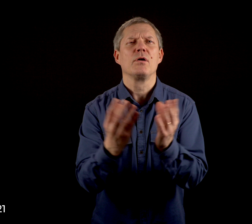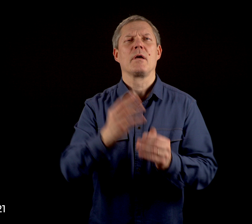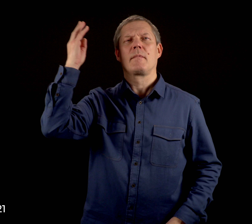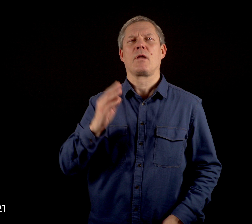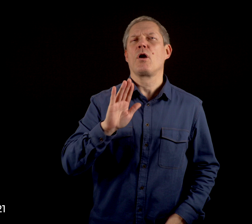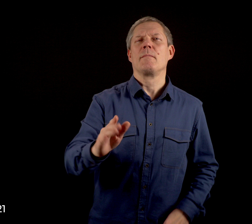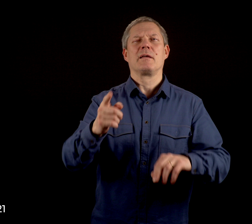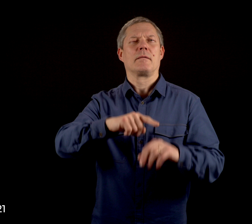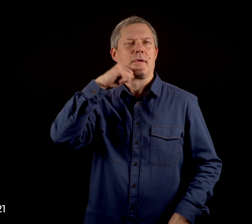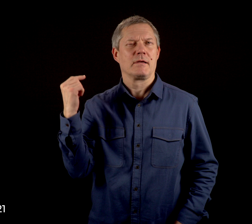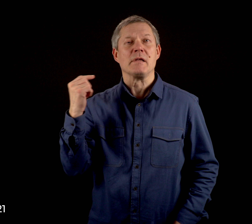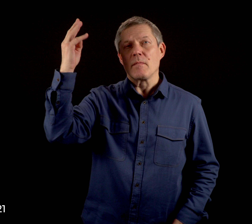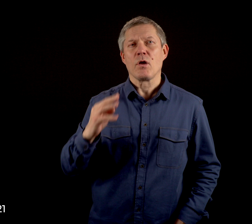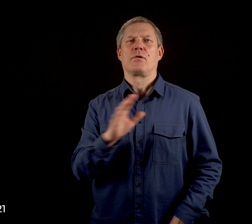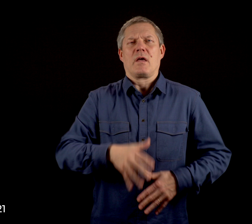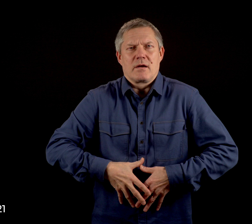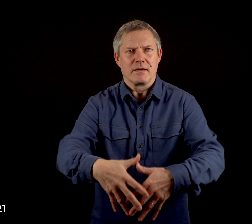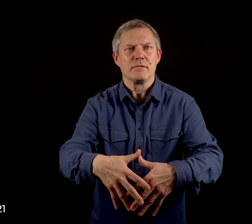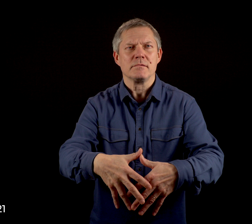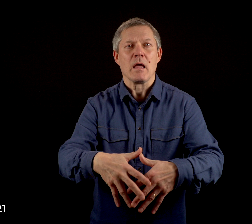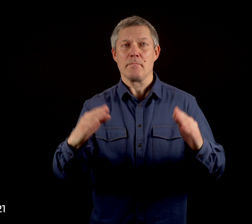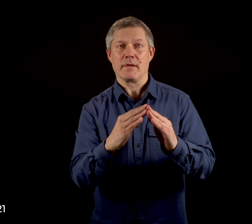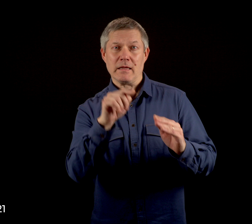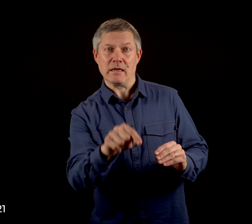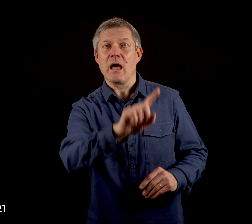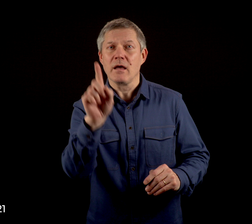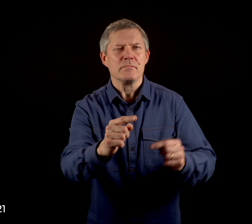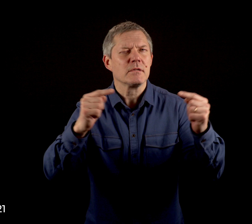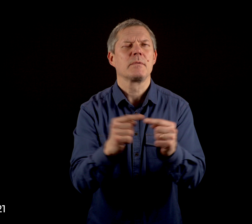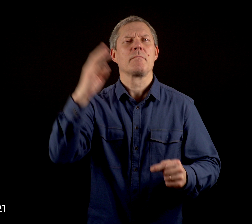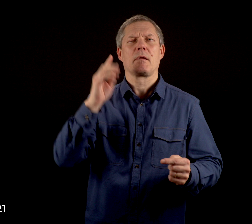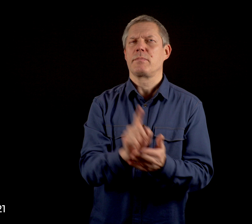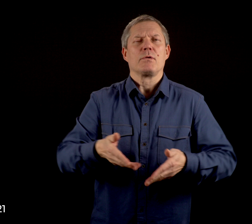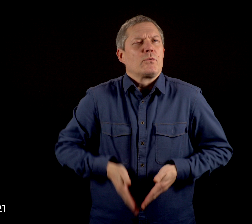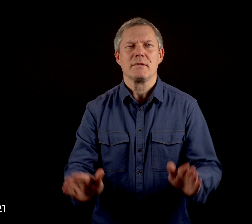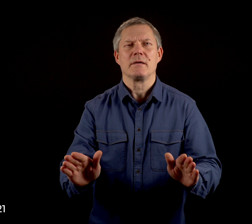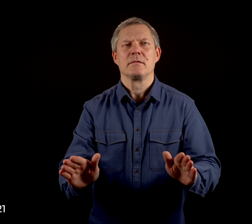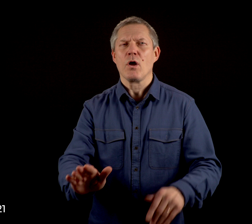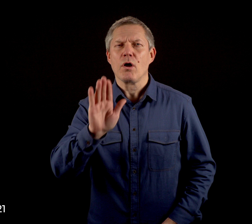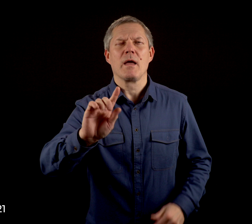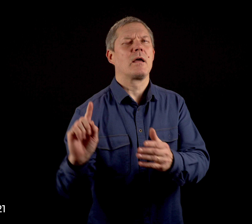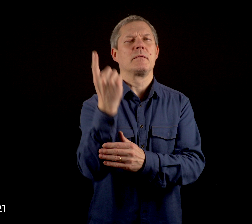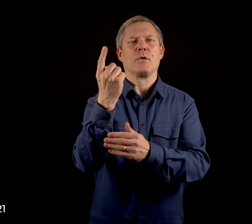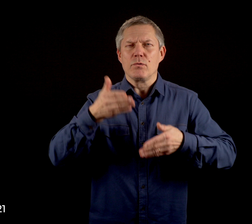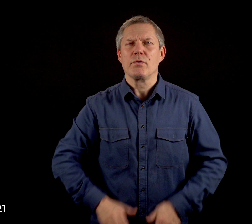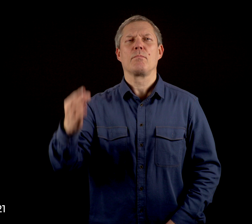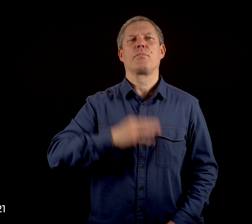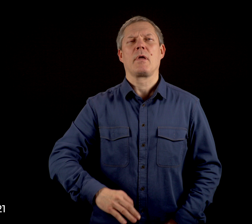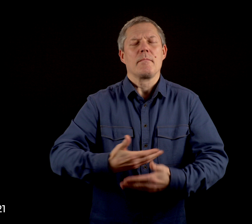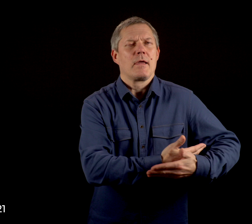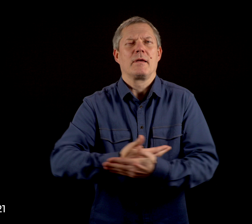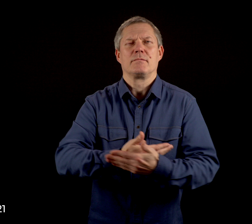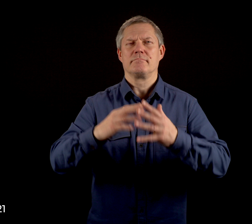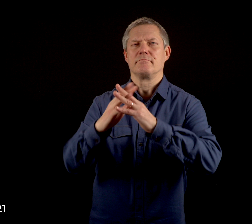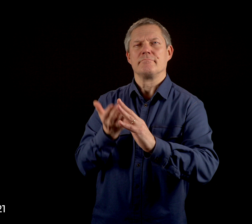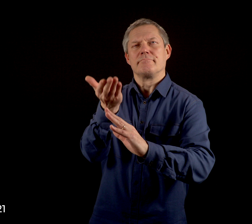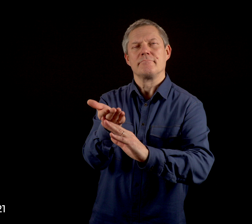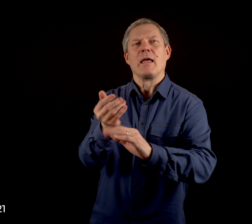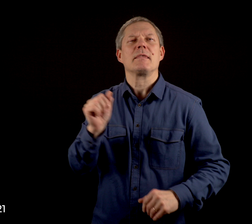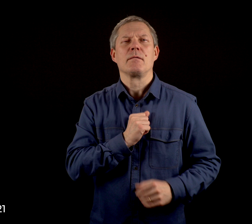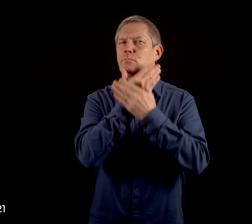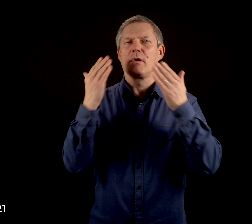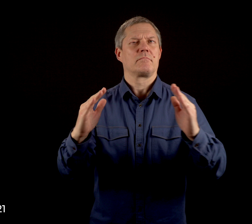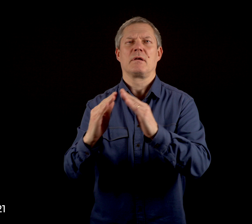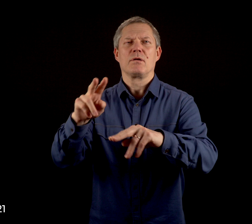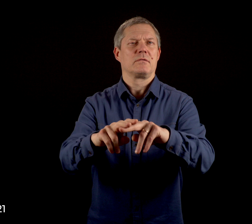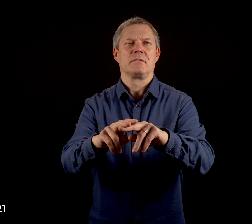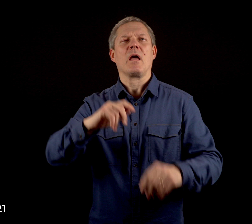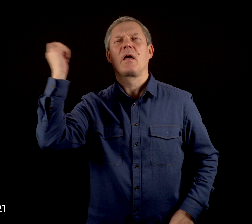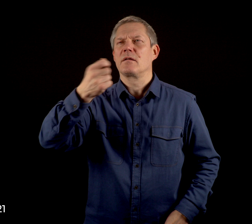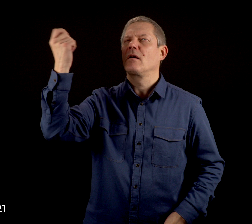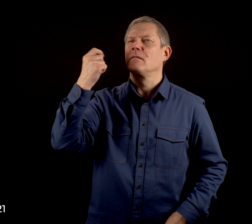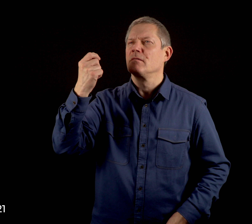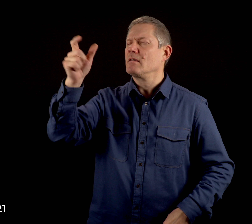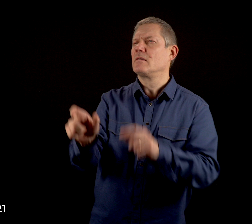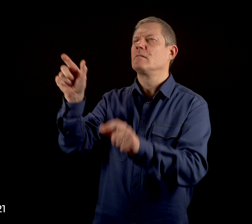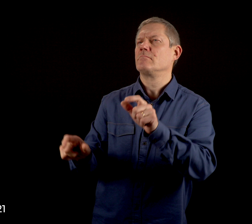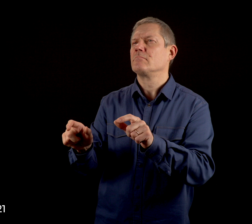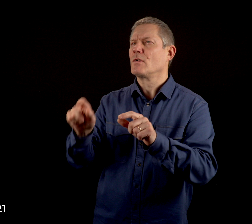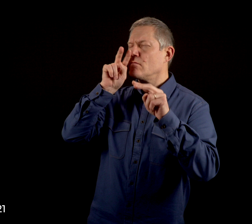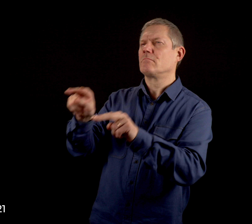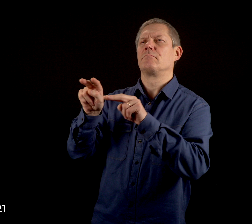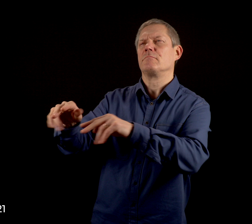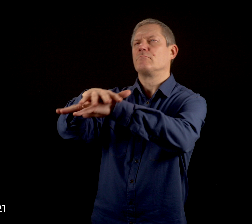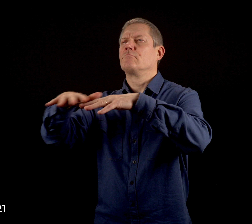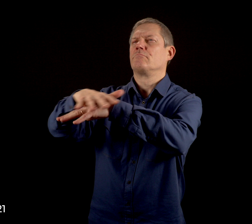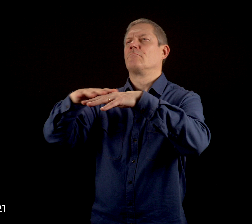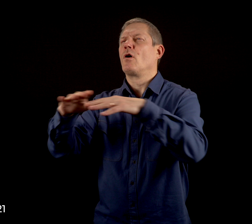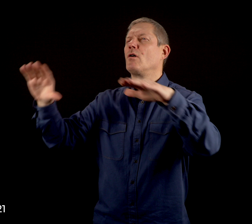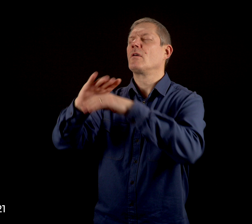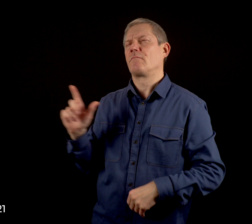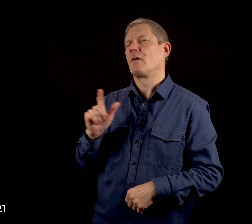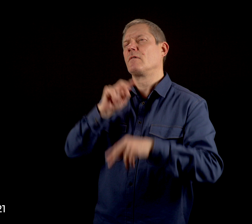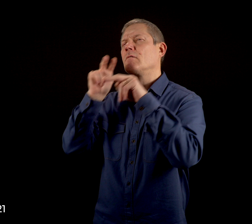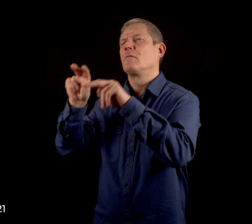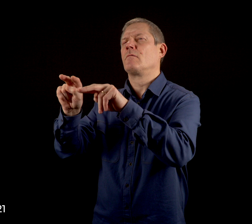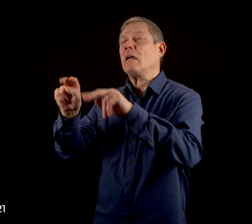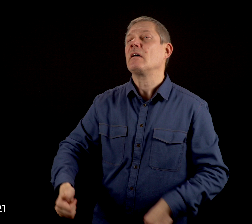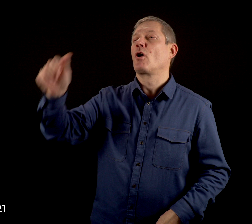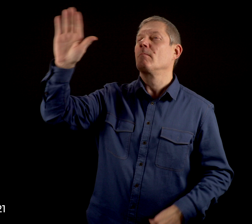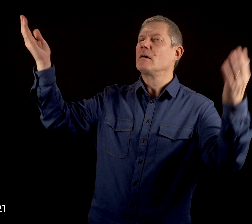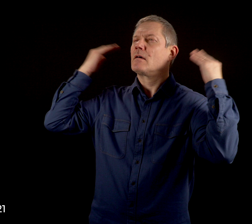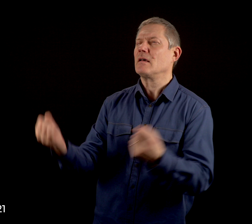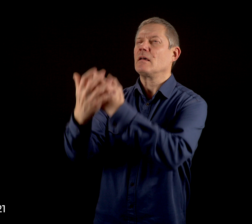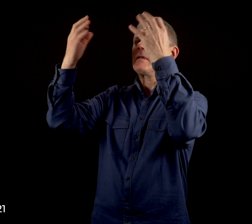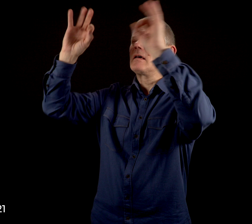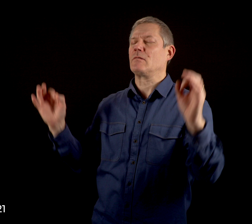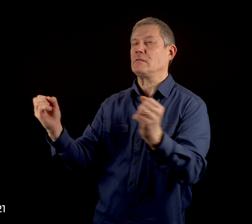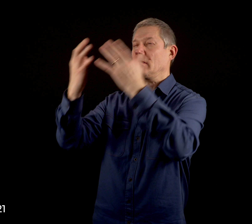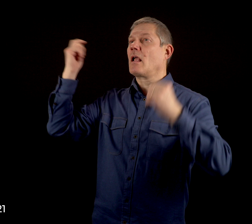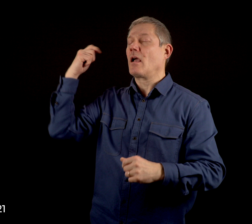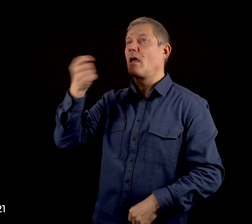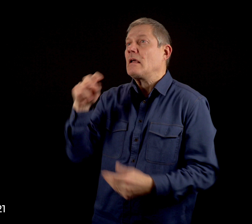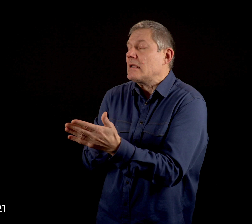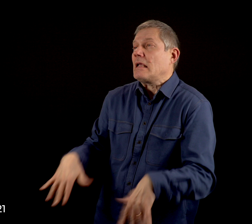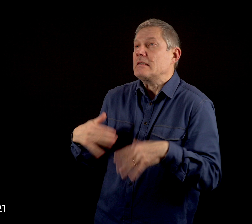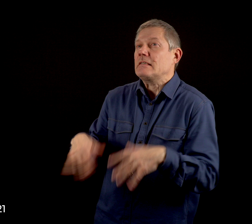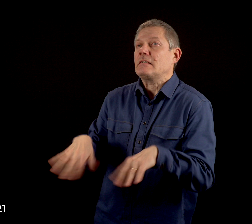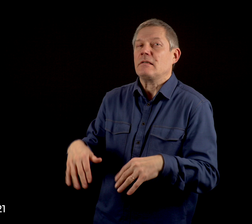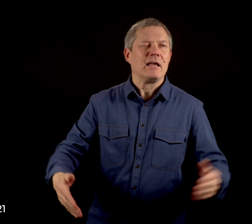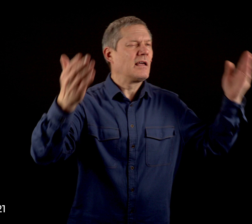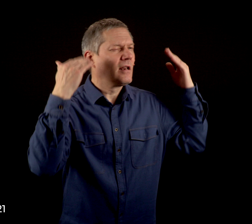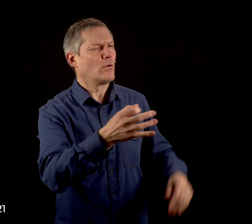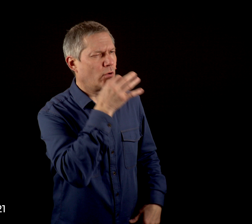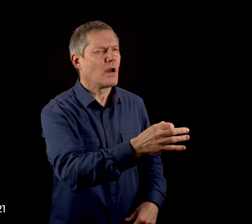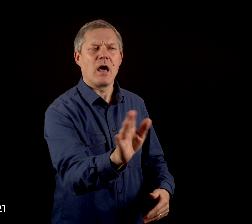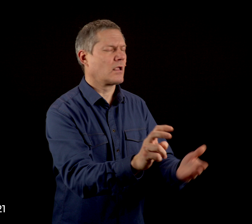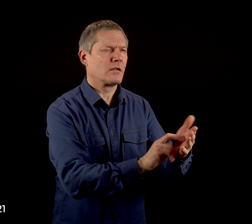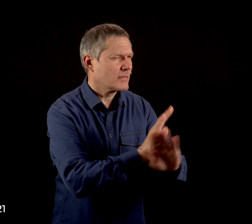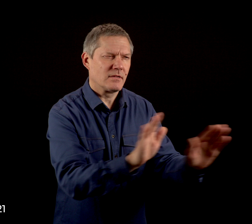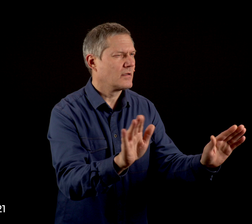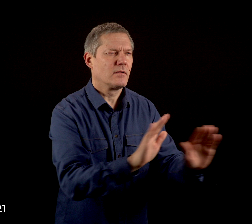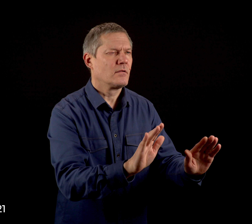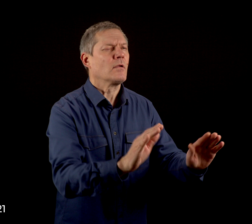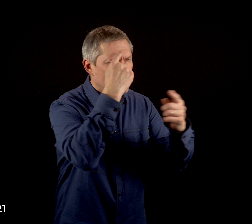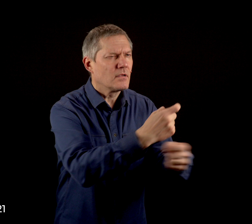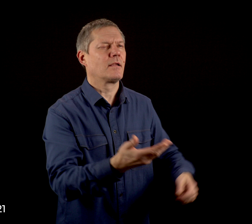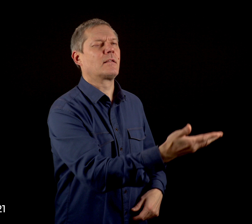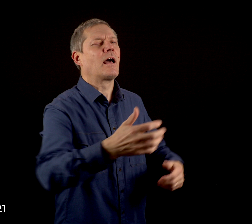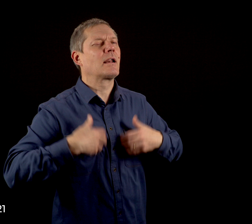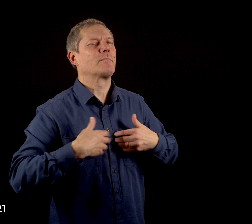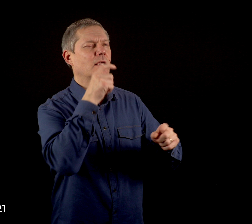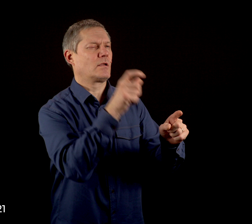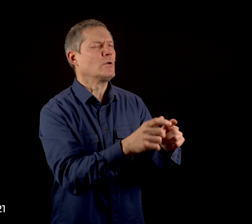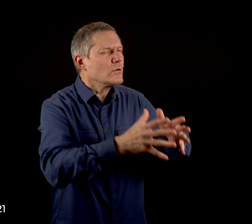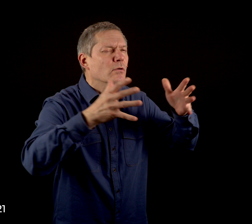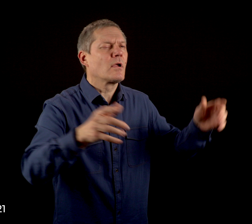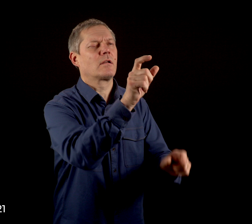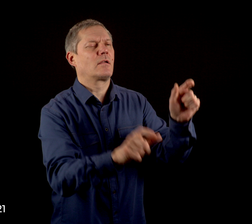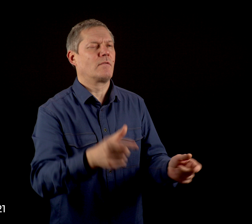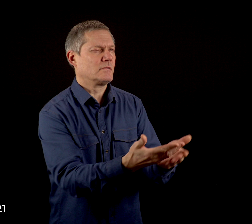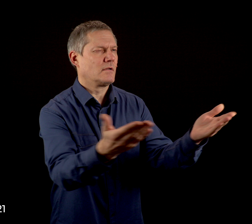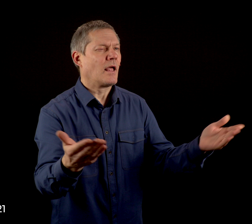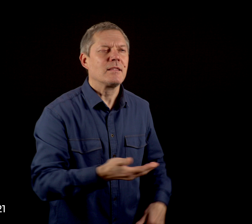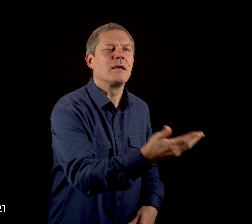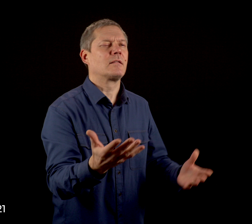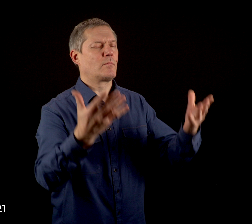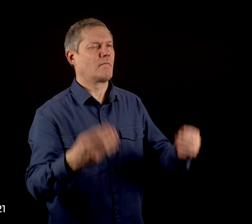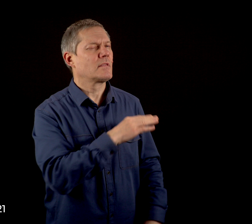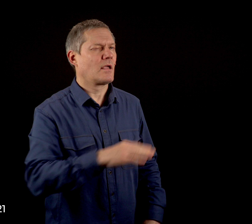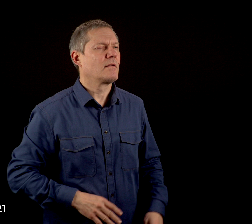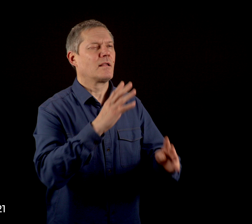She wrapped Him in swaddling cloths and laid Him in a manger, because there was no room for them in the inn. And there were shepherds residing in the fields nearby, keeping watch over their flocks by night. Just then an angel of the Lord stood before them, and the glory of the Lord shone around them, and they were terrified. But the angel said to them, “Do not be afraid!